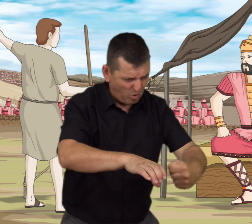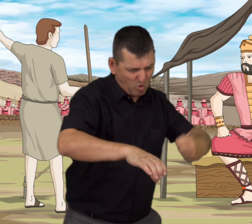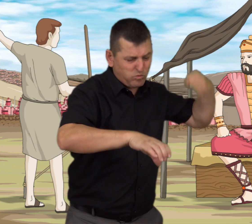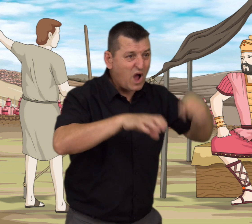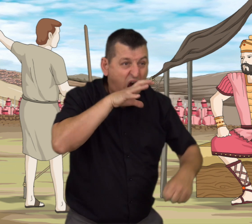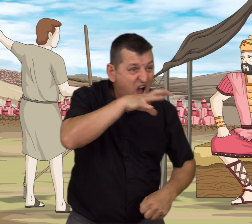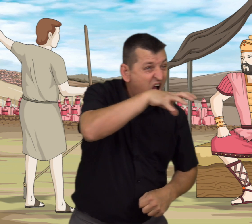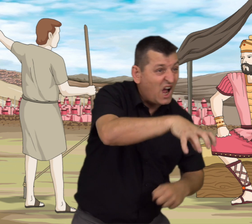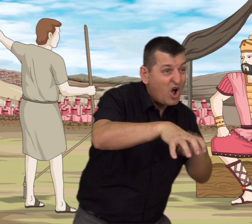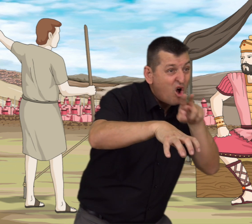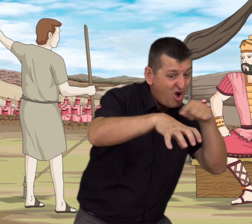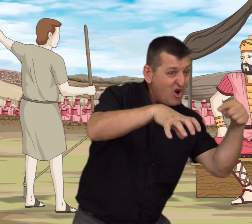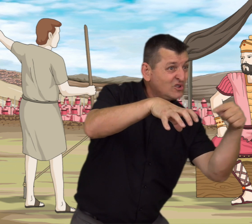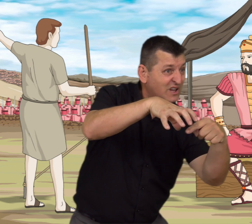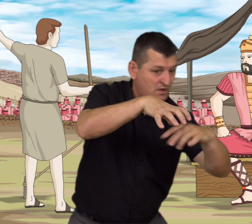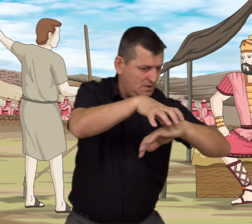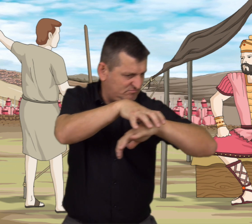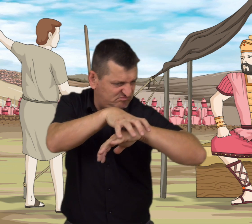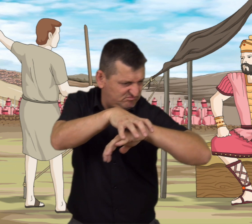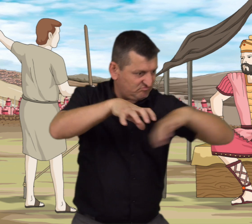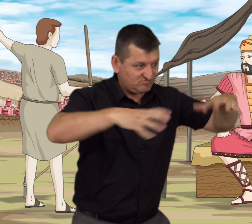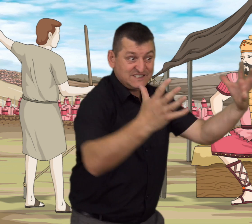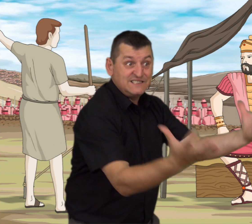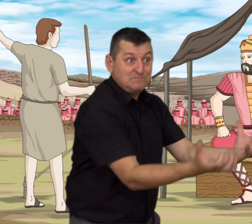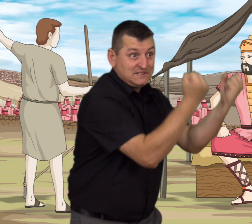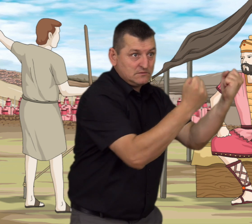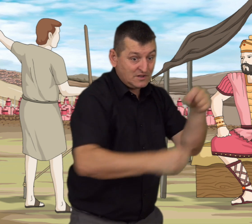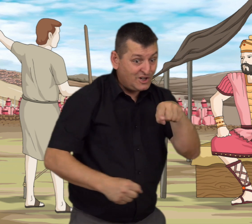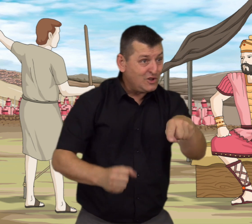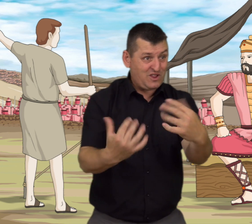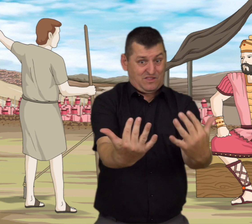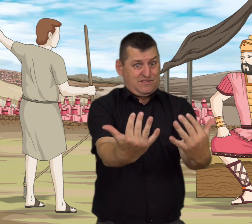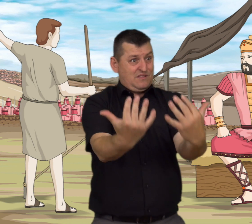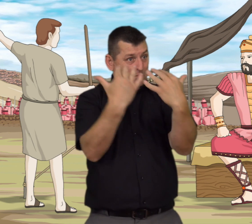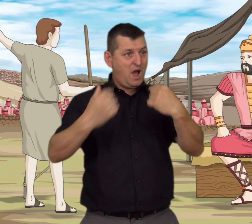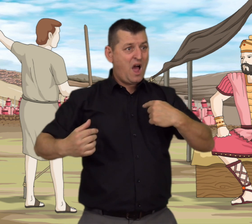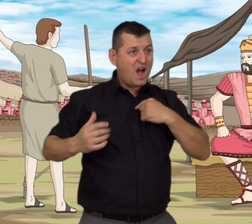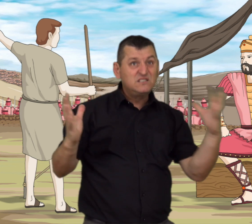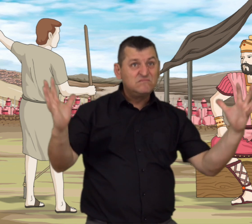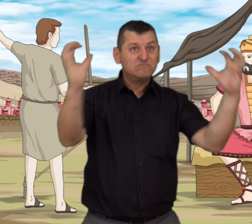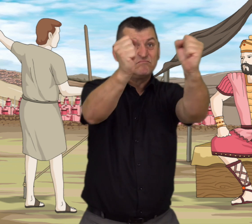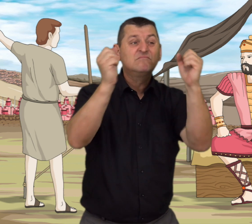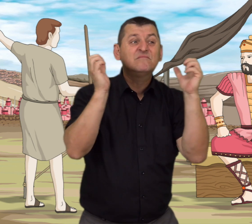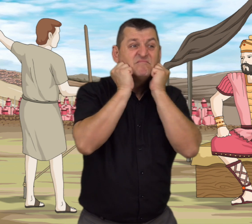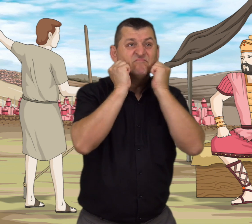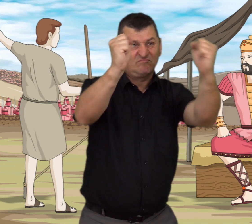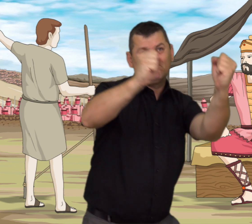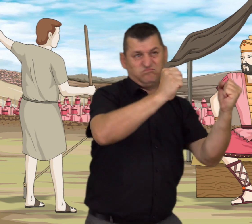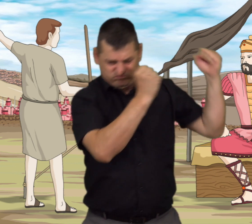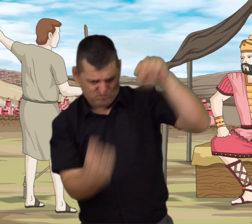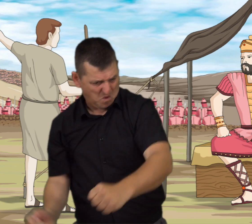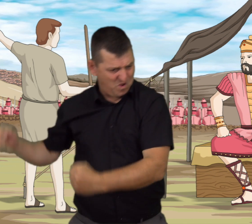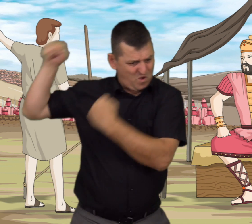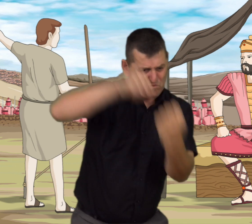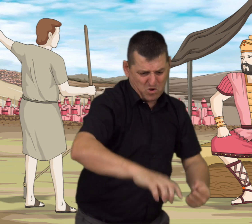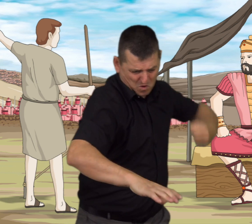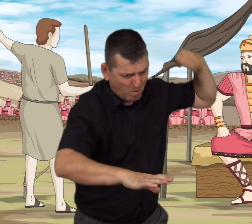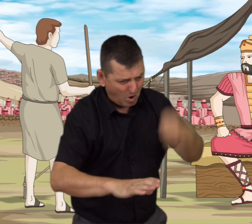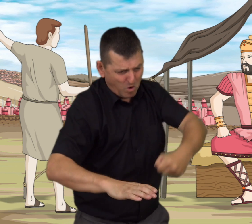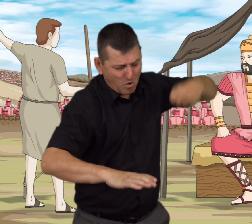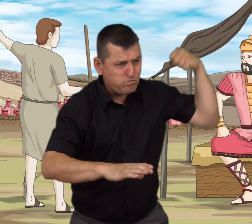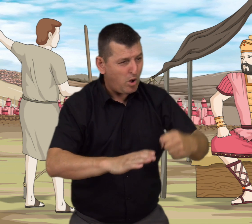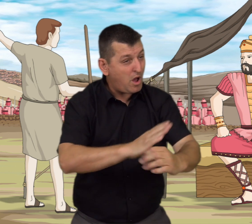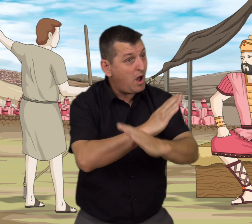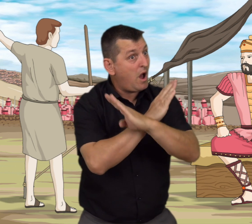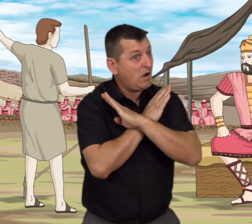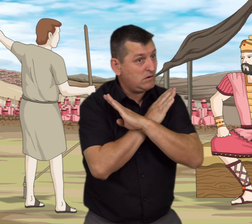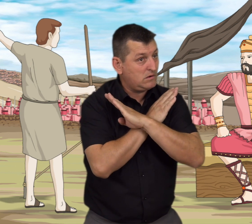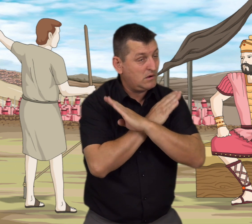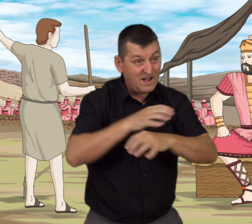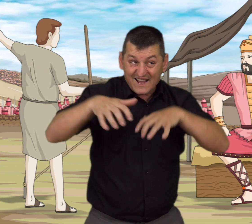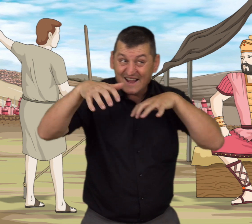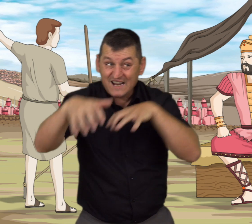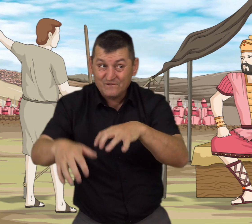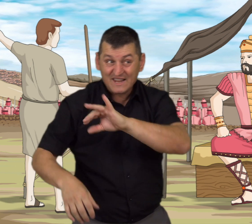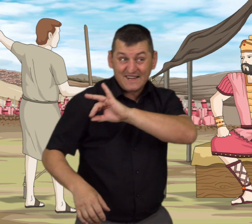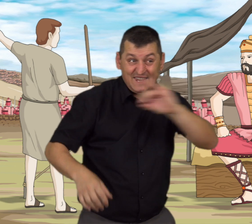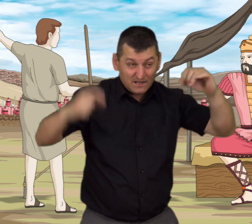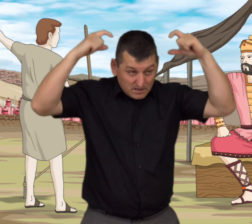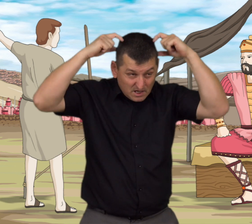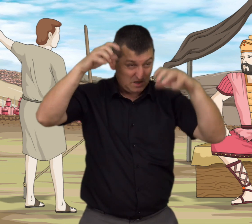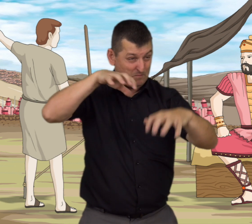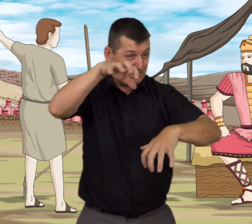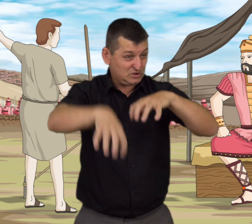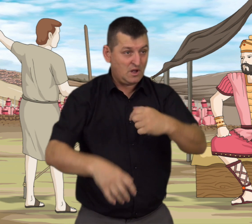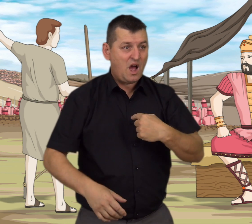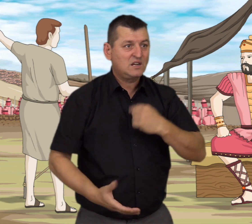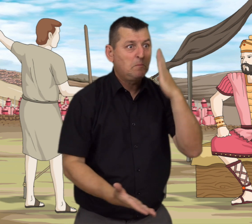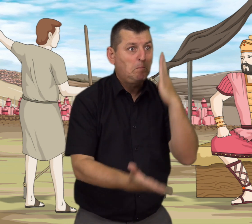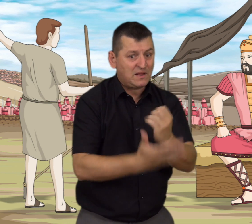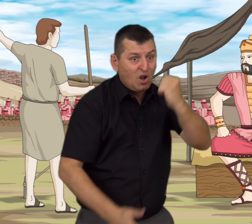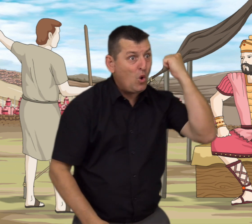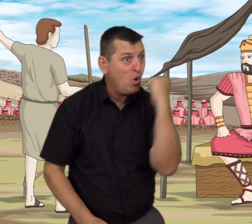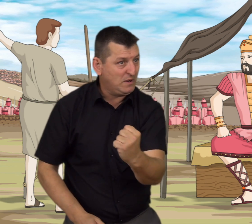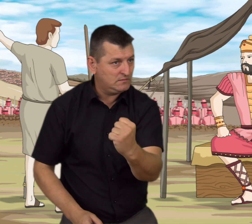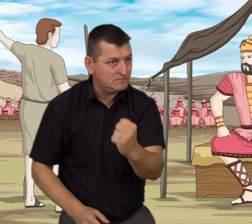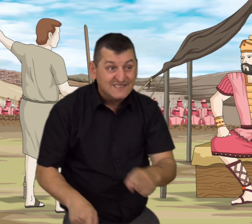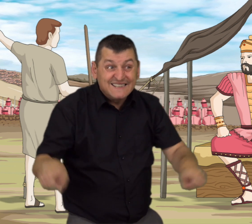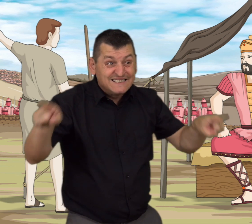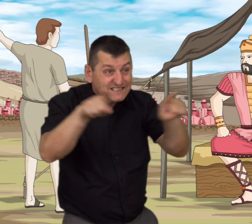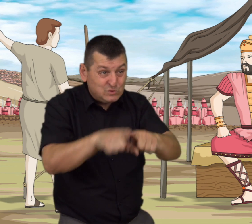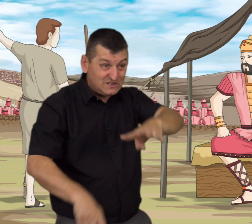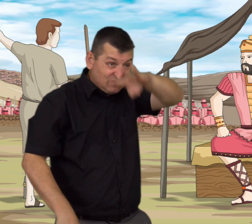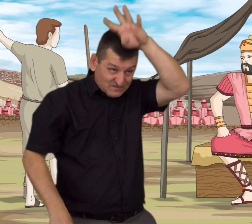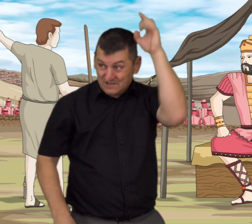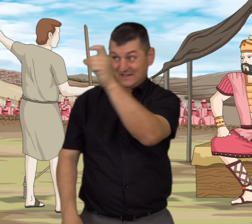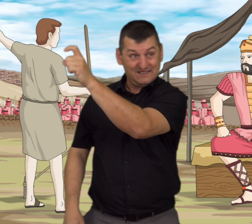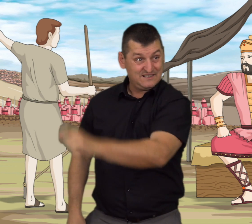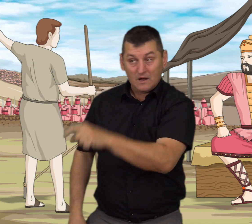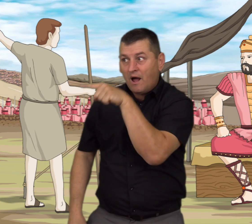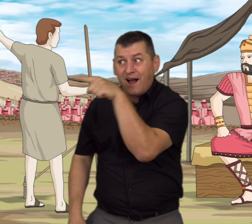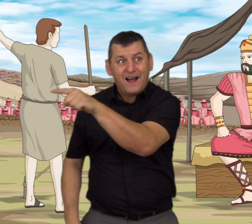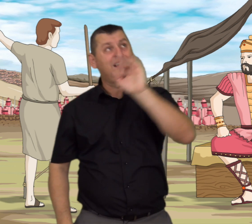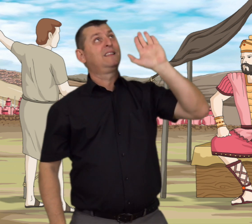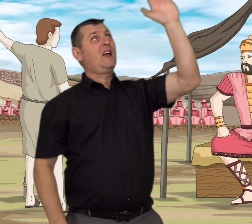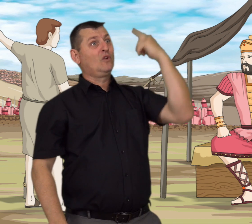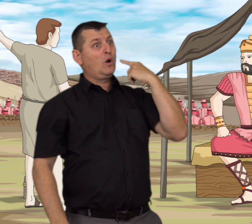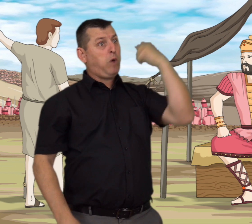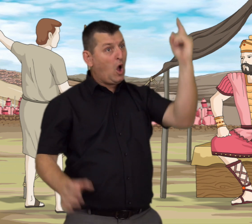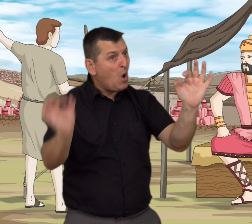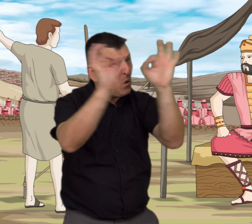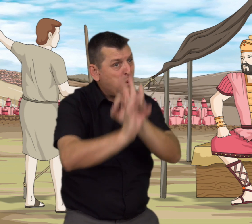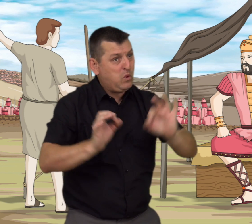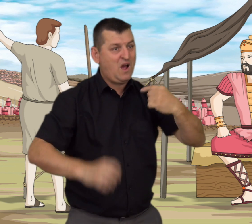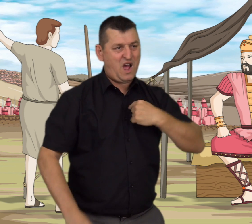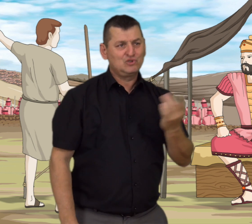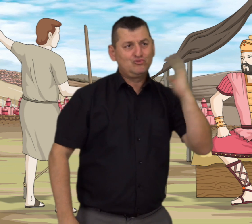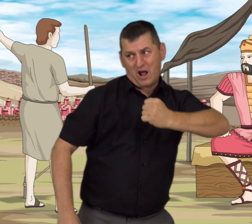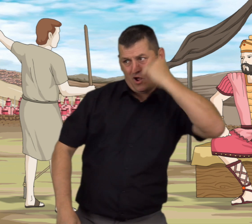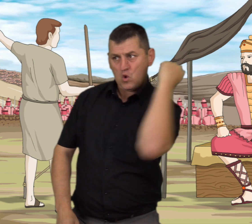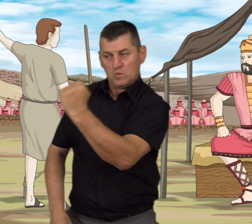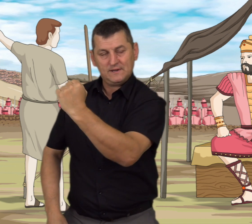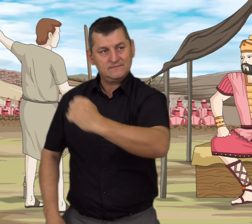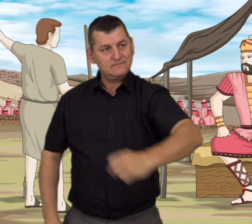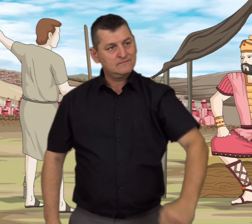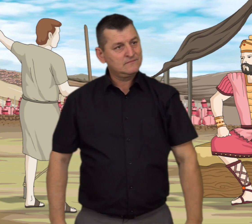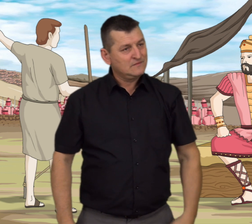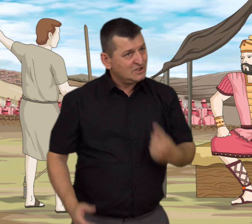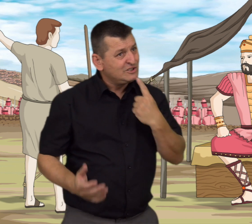If it reared up against me, I would grab it by its fur, strike it down, and kill it. Your servant has killed lions and bears;